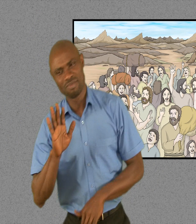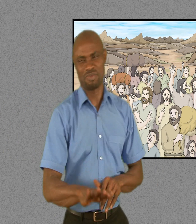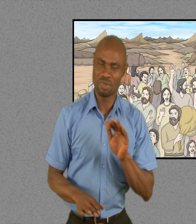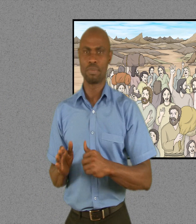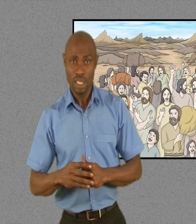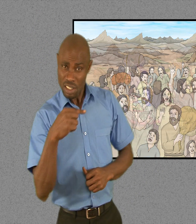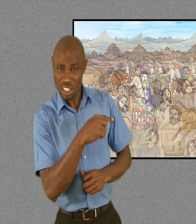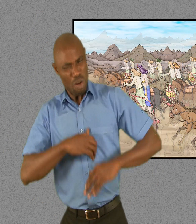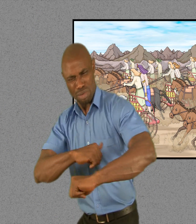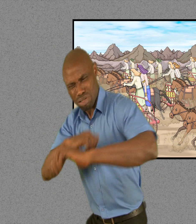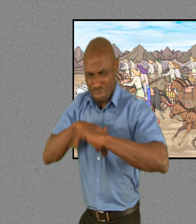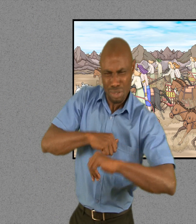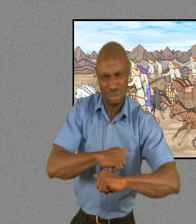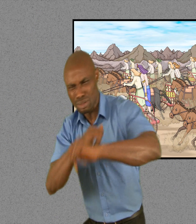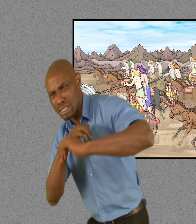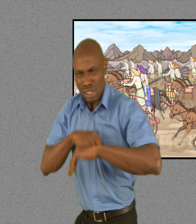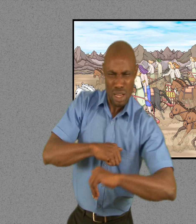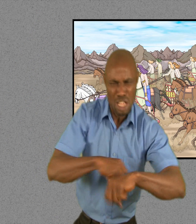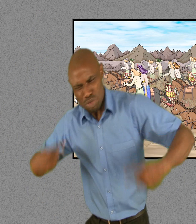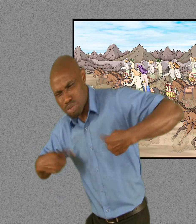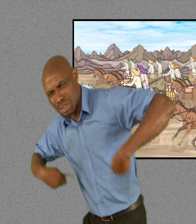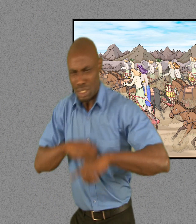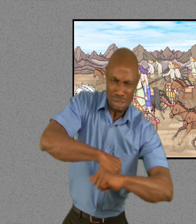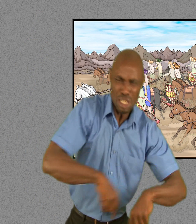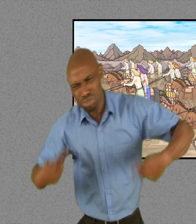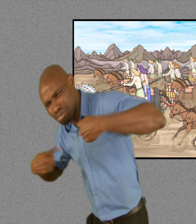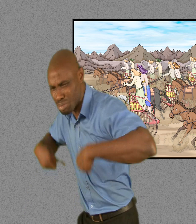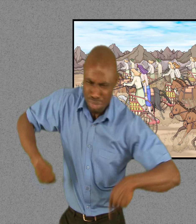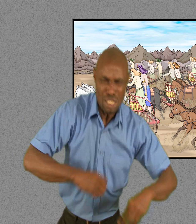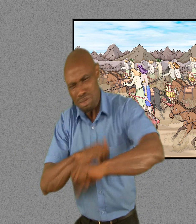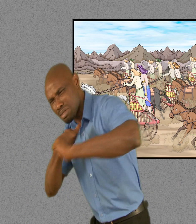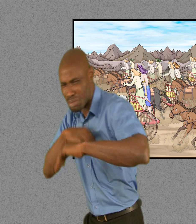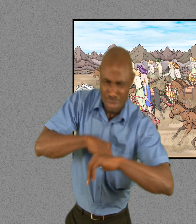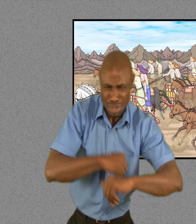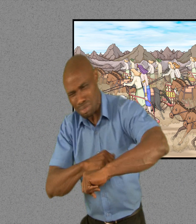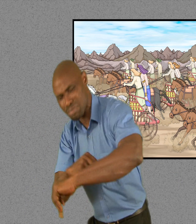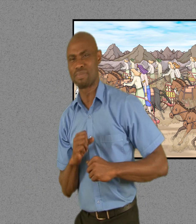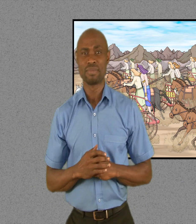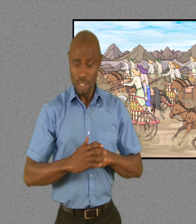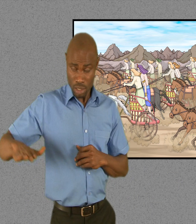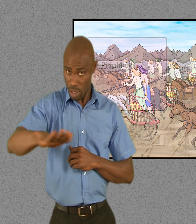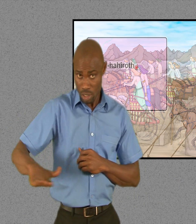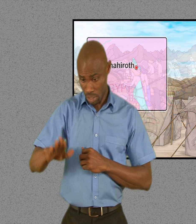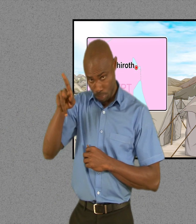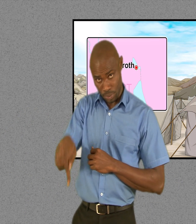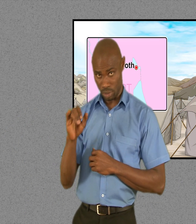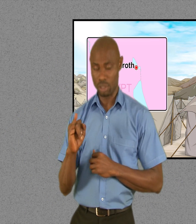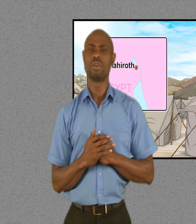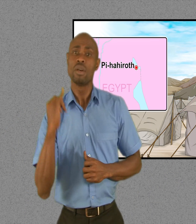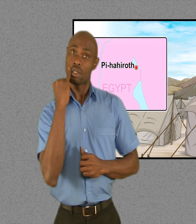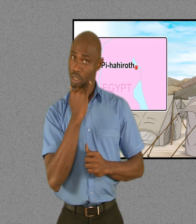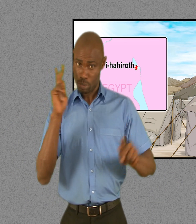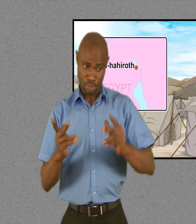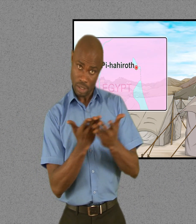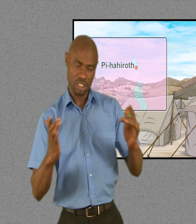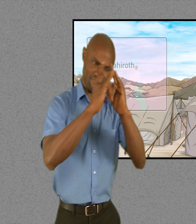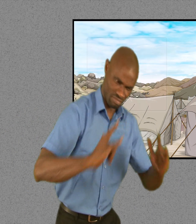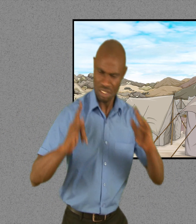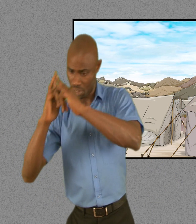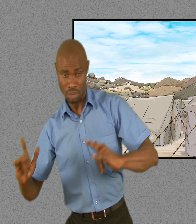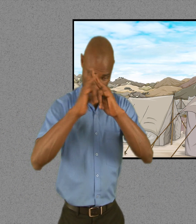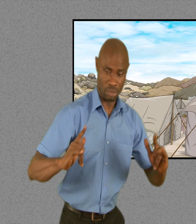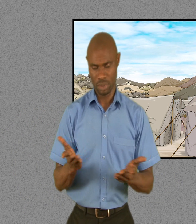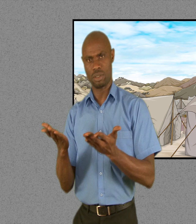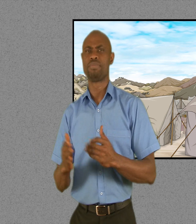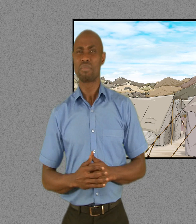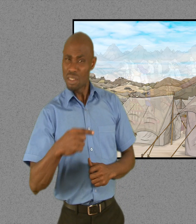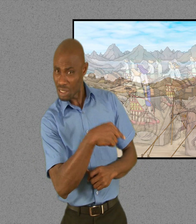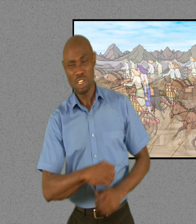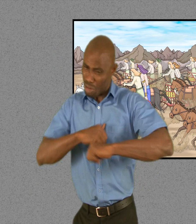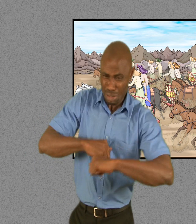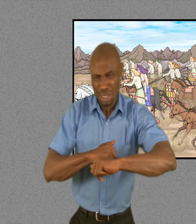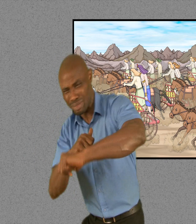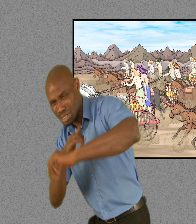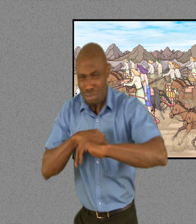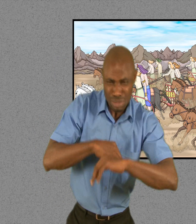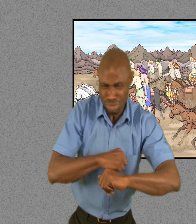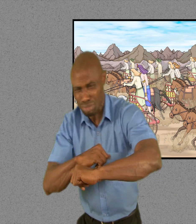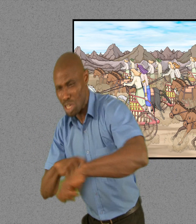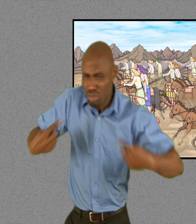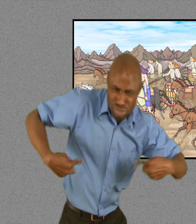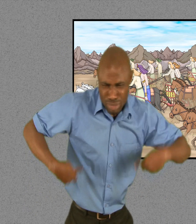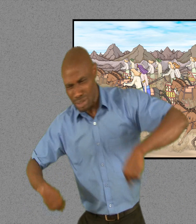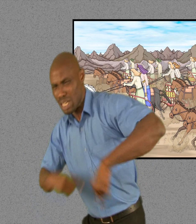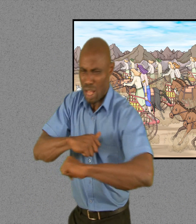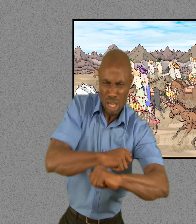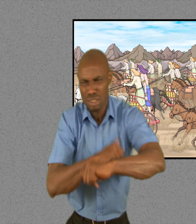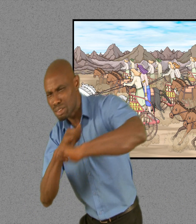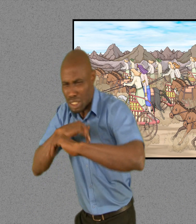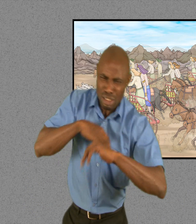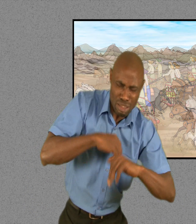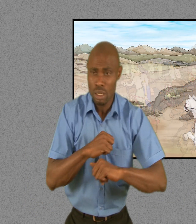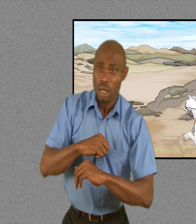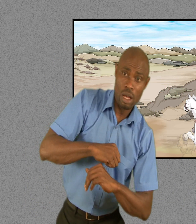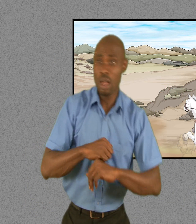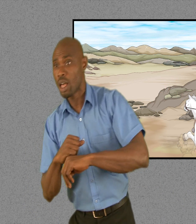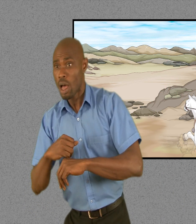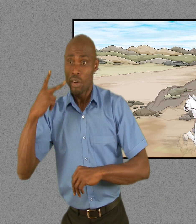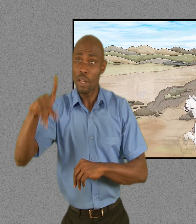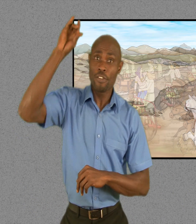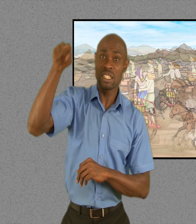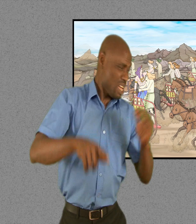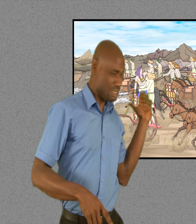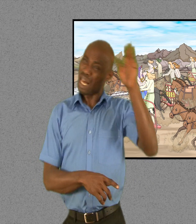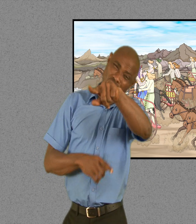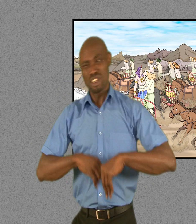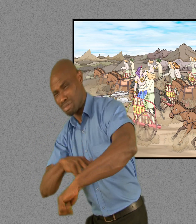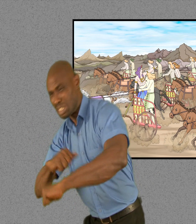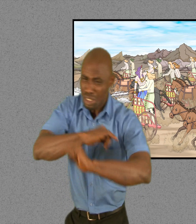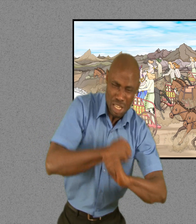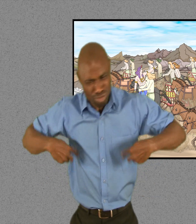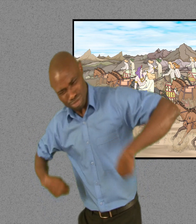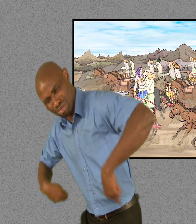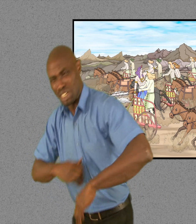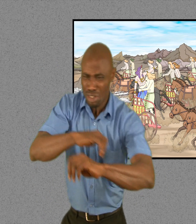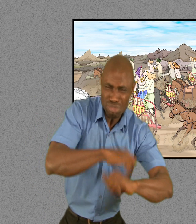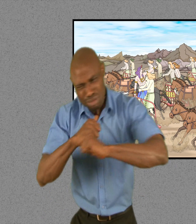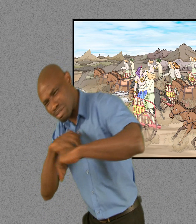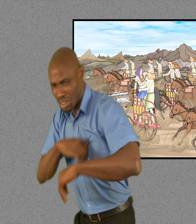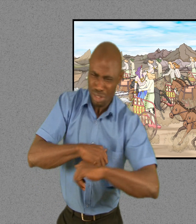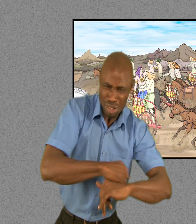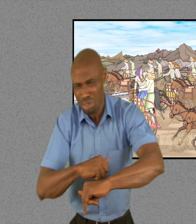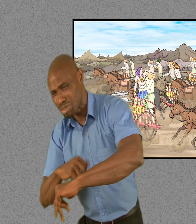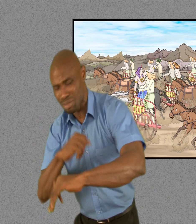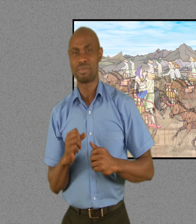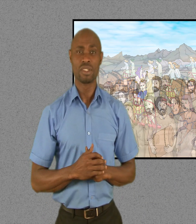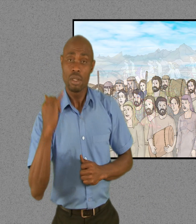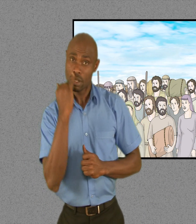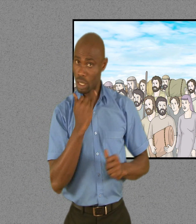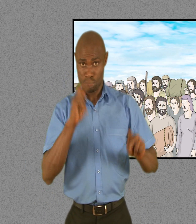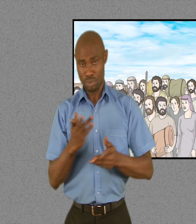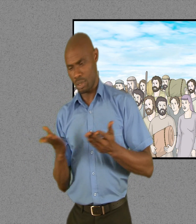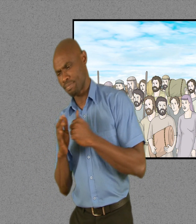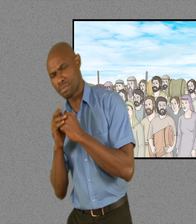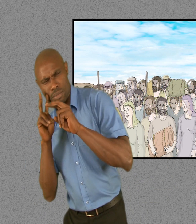The Egyptians—all Pharaoh’s horses and chariots, horsemen and troops—pursued the Israelites and overtook them as they camped by the sea near Pi-hahiroth, opposite Baal-zephon.